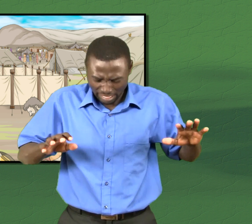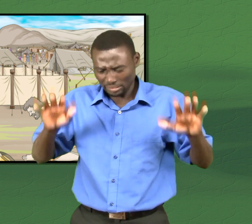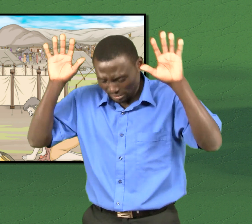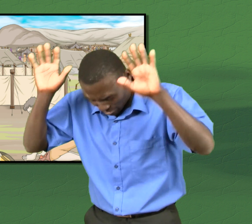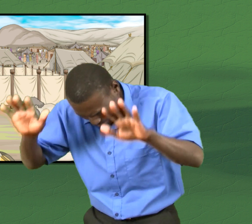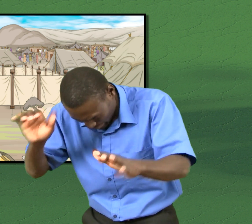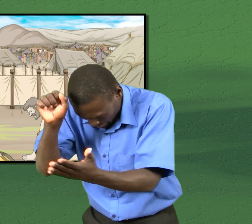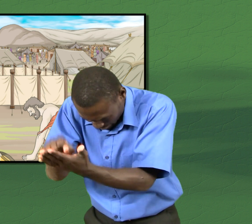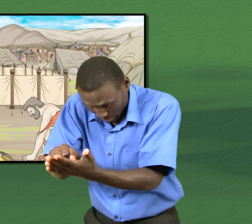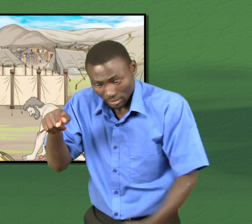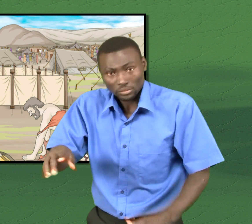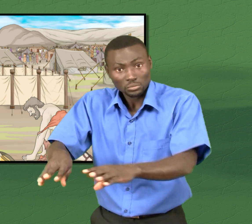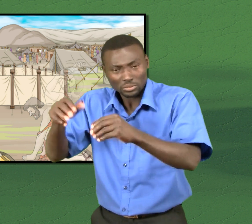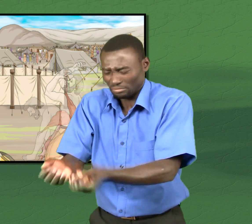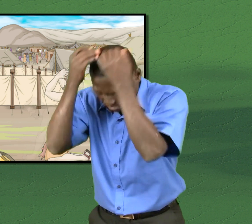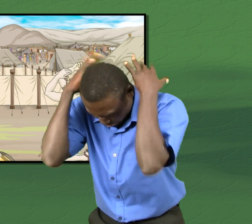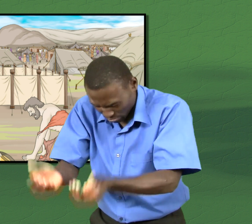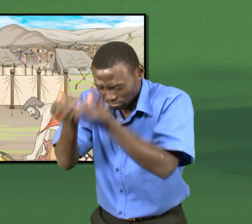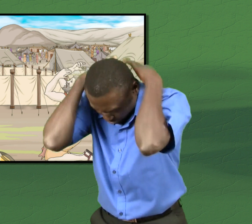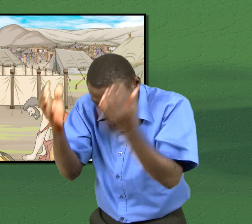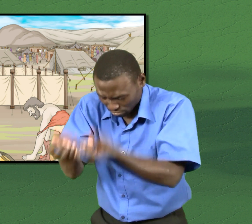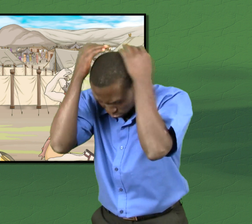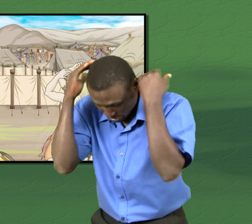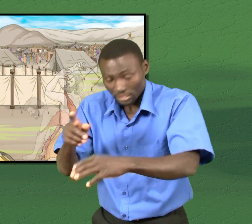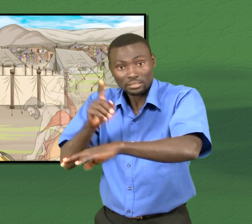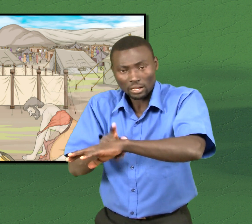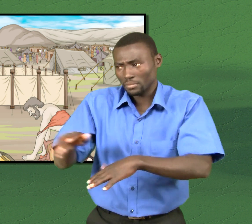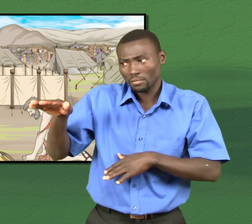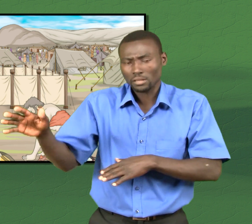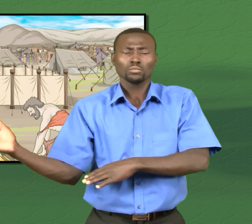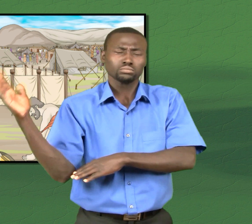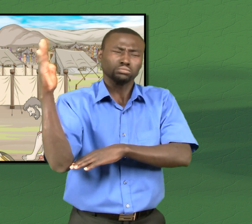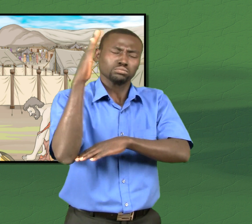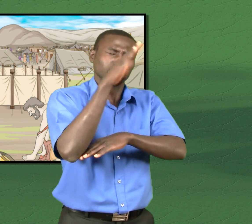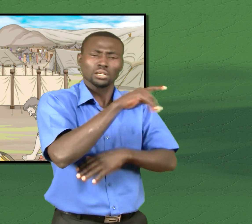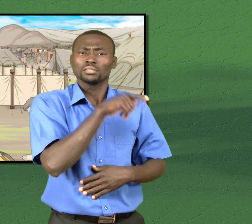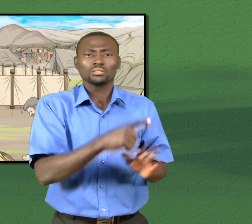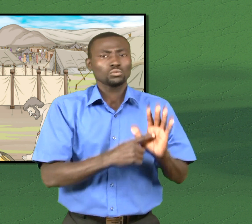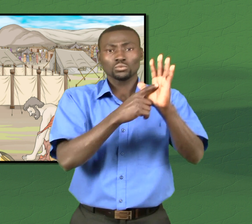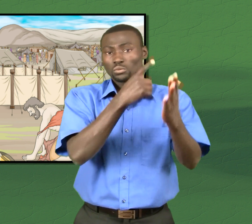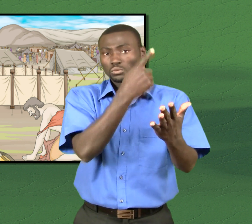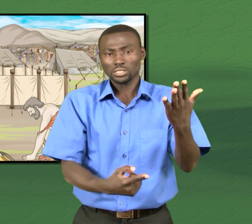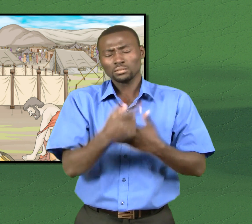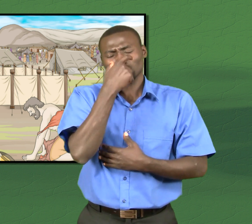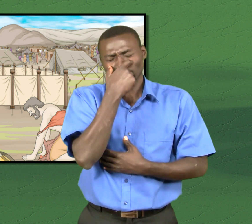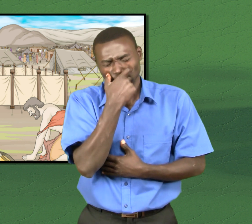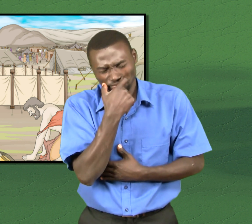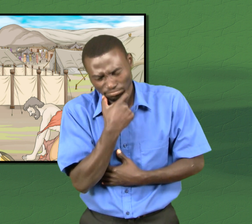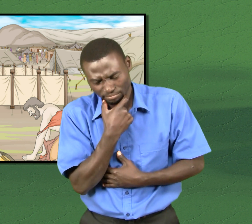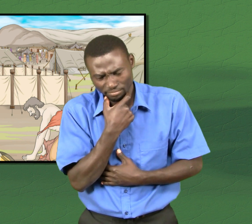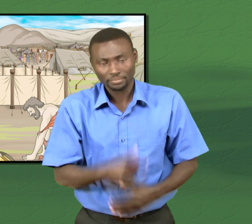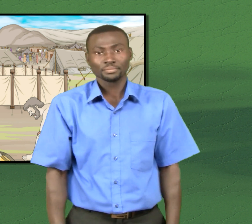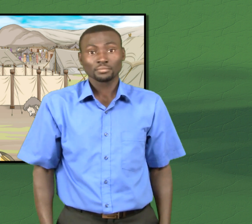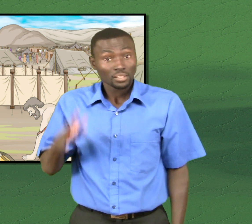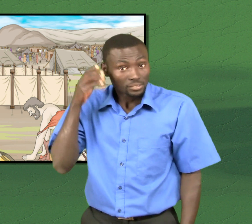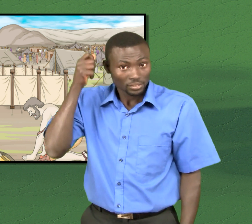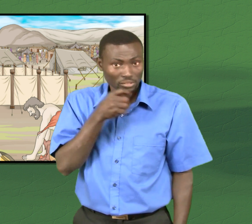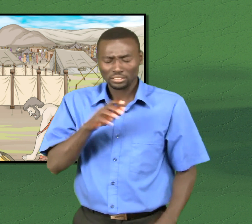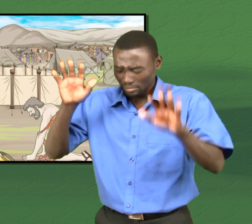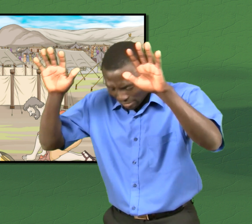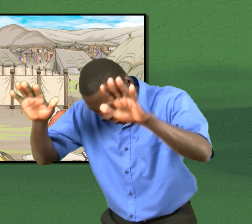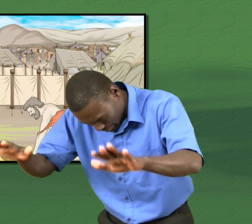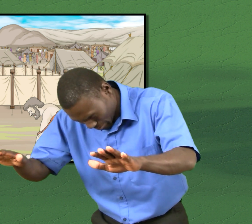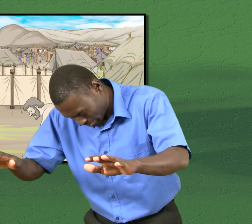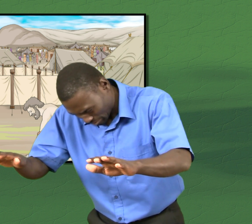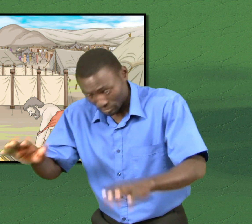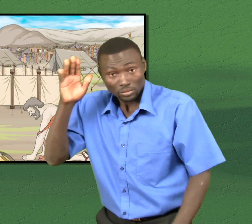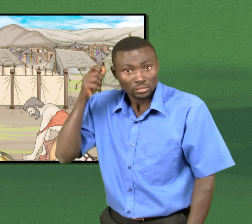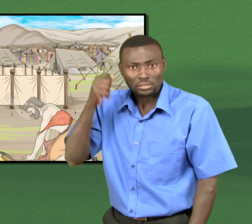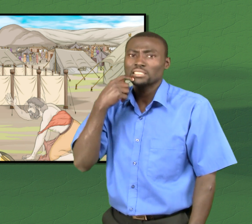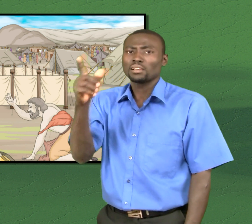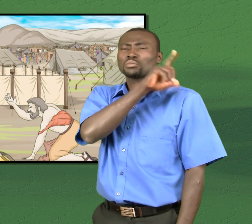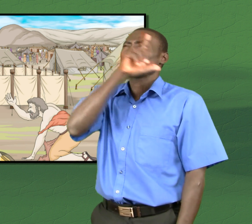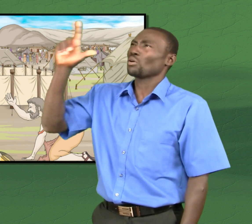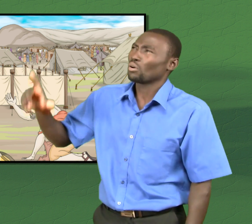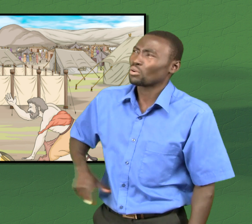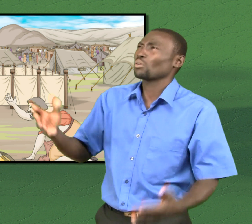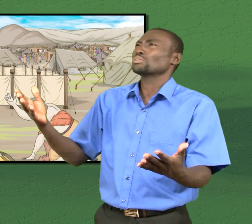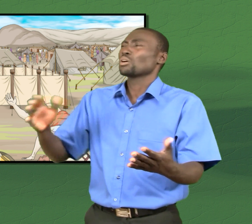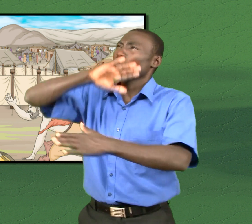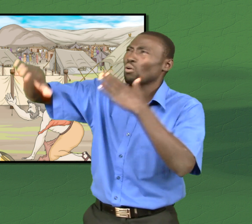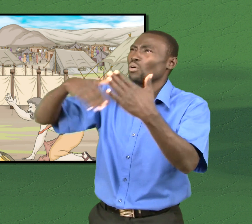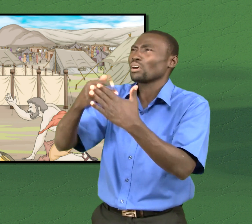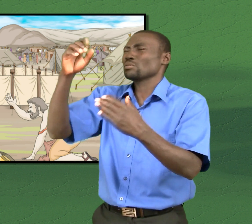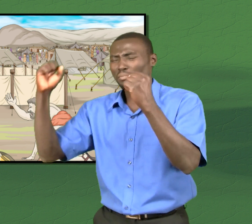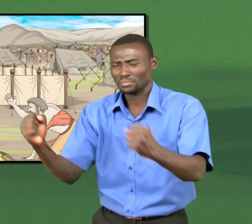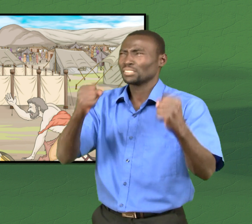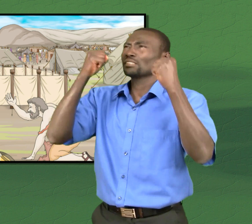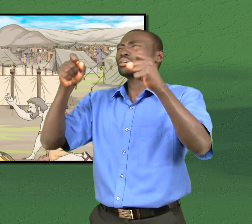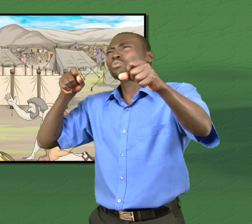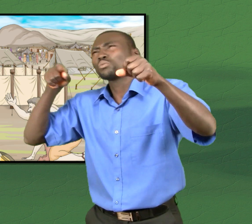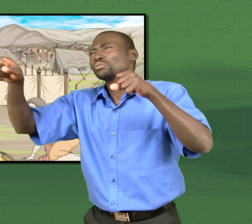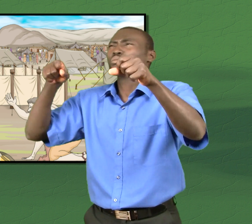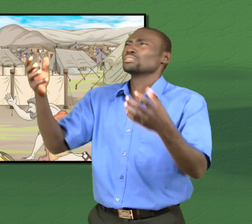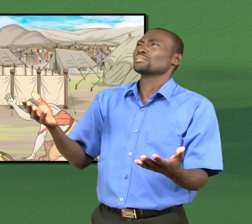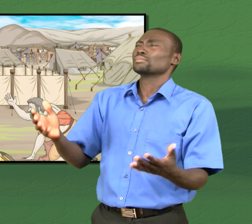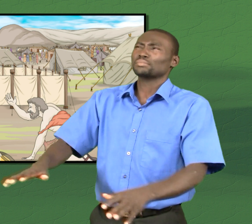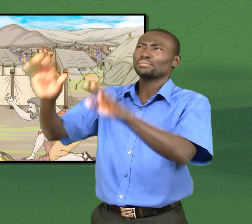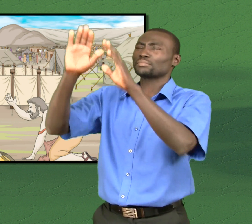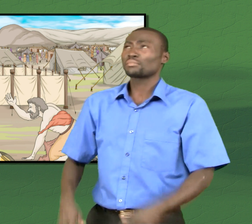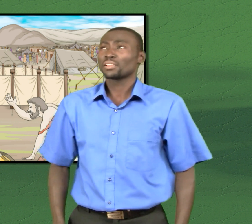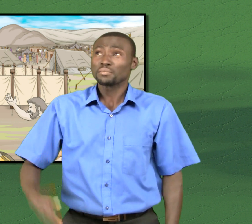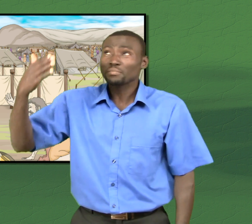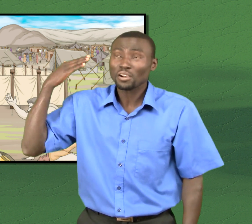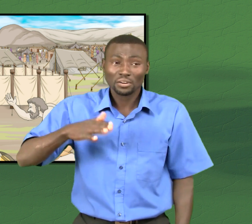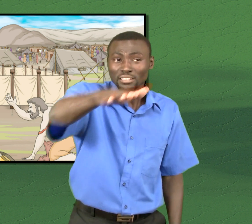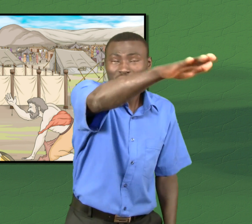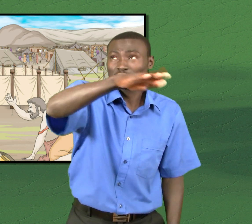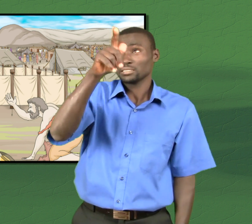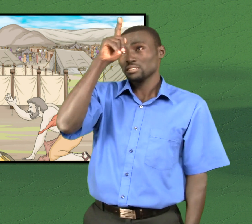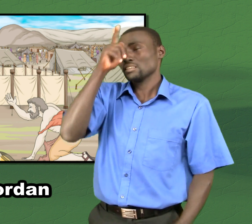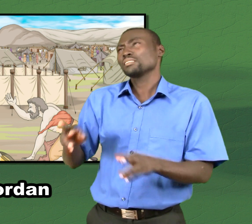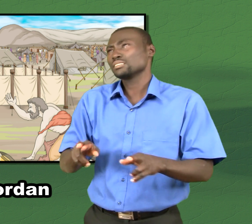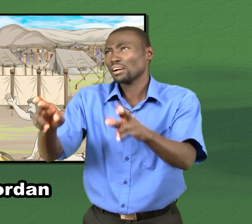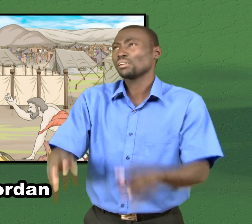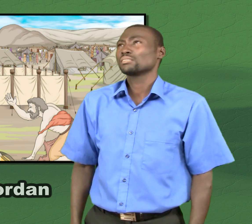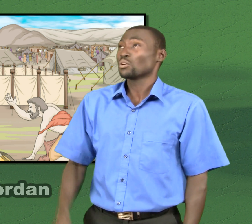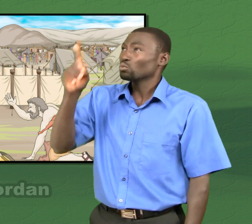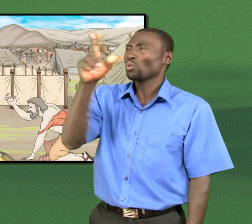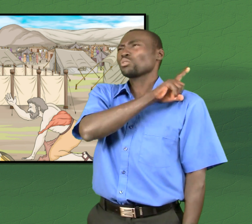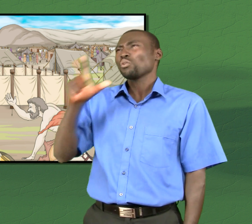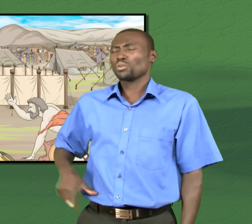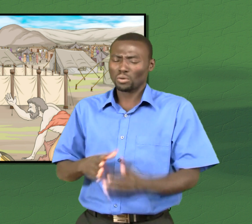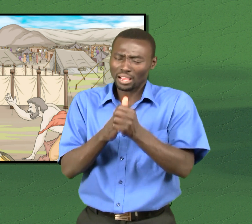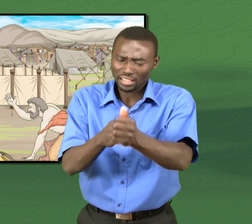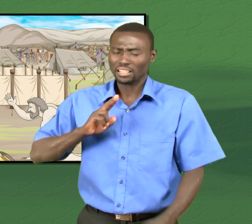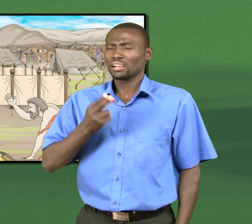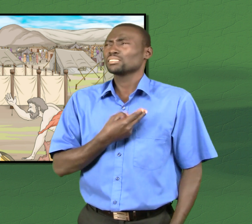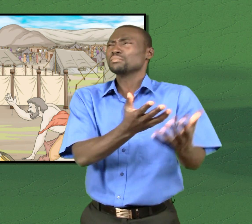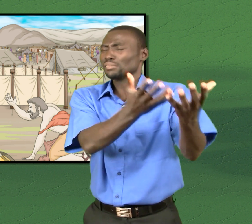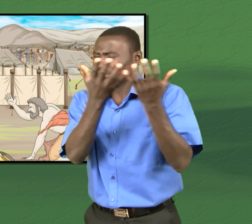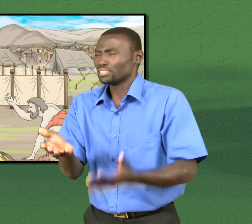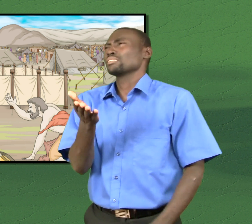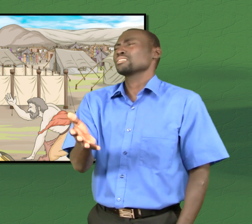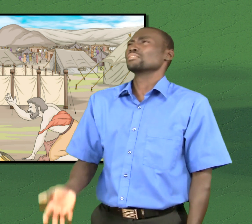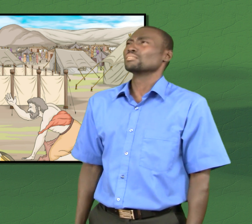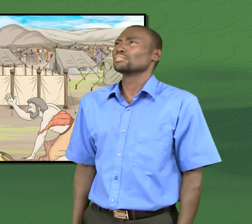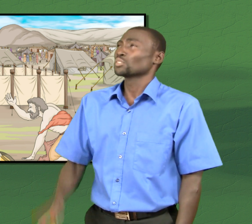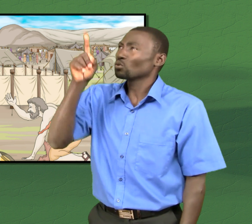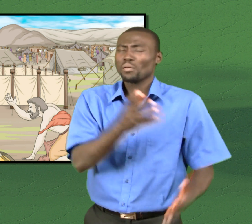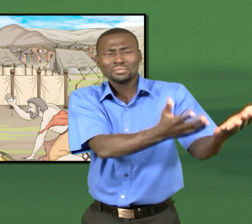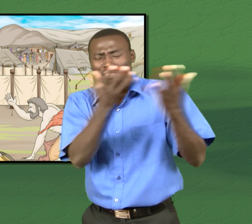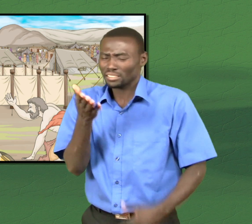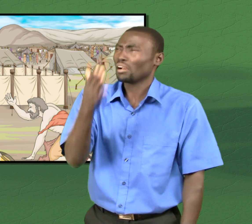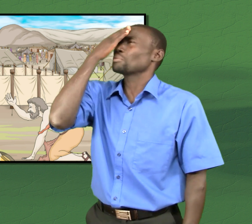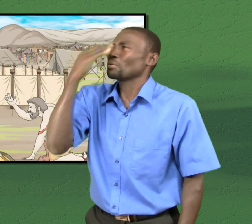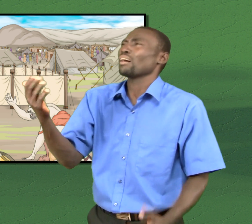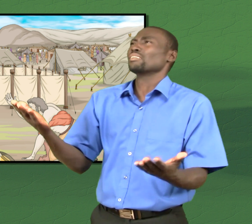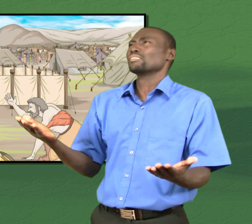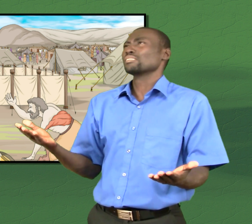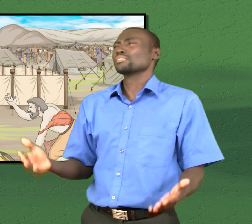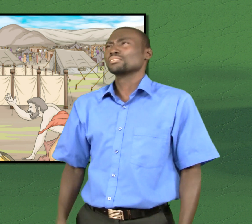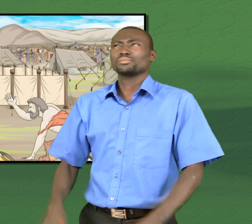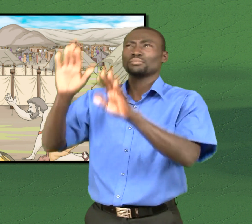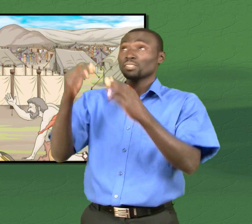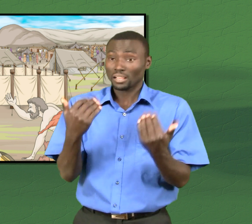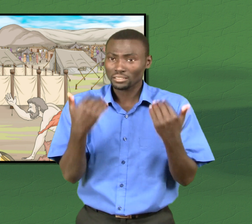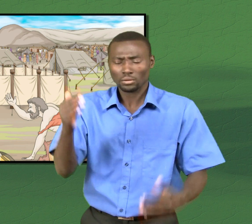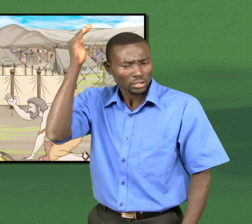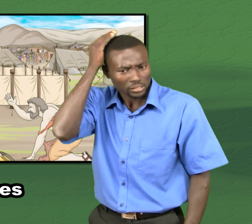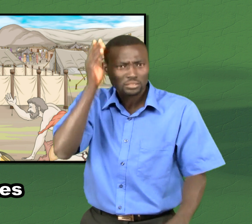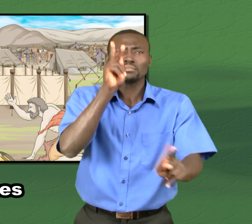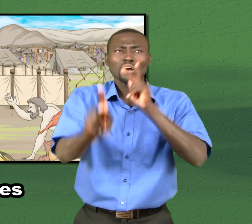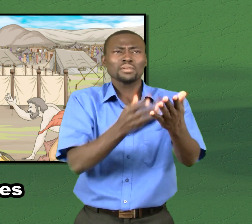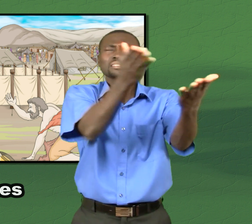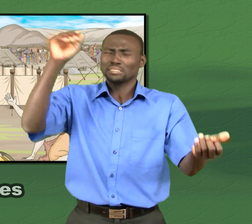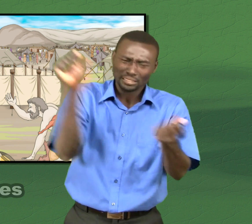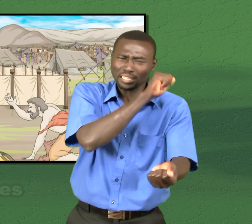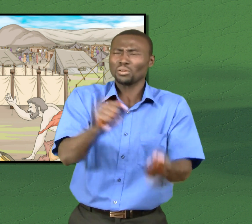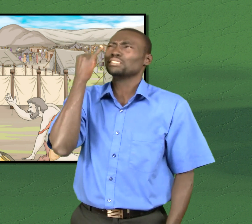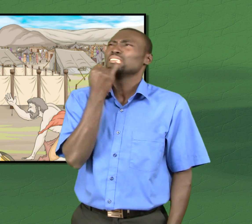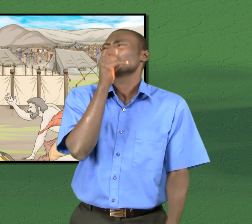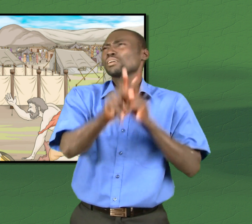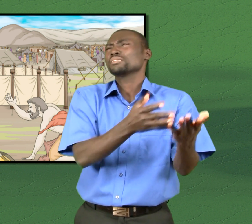“O, Lord GOD,” Joshua said, “why did You ever bring this people across the Jordan to deliver us into the hand of the Amorites to be destroyed?